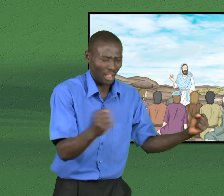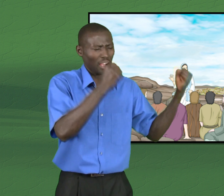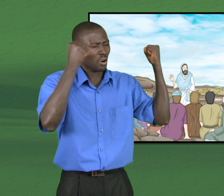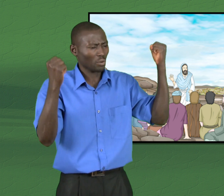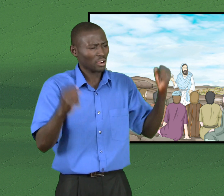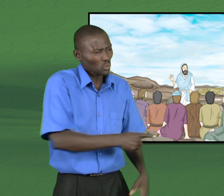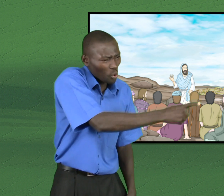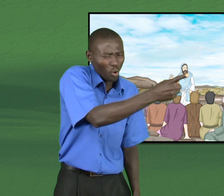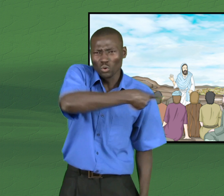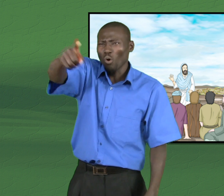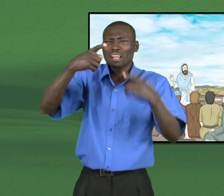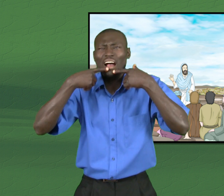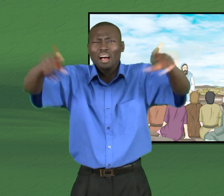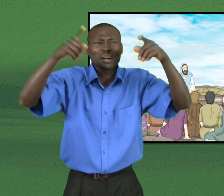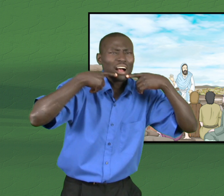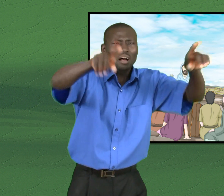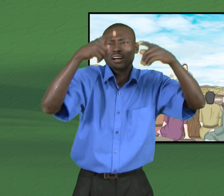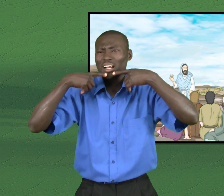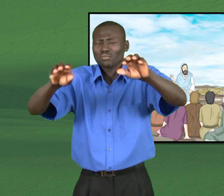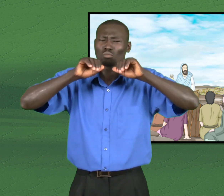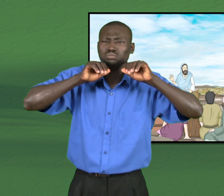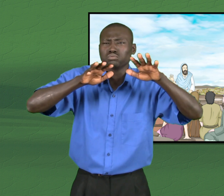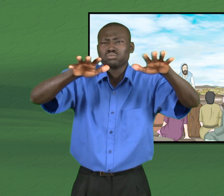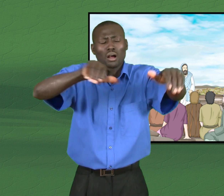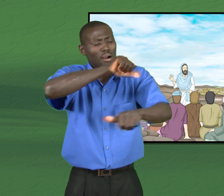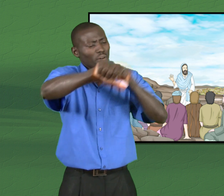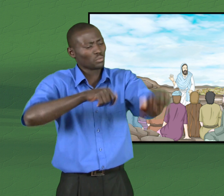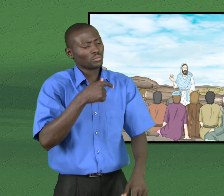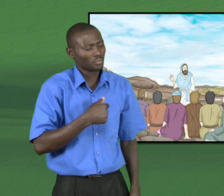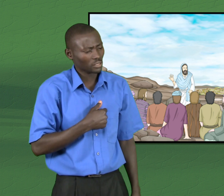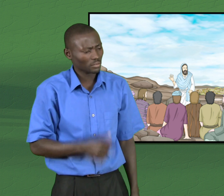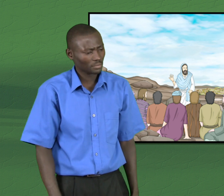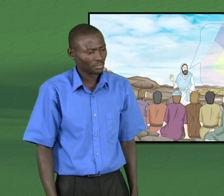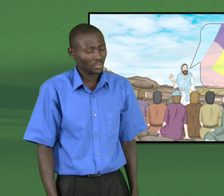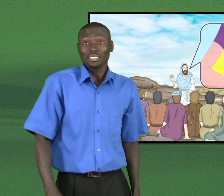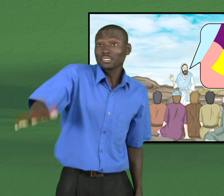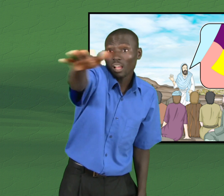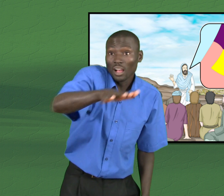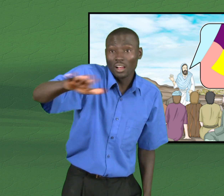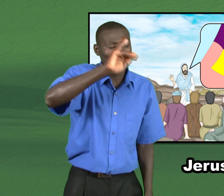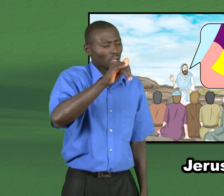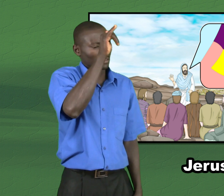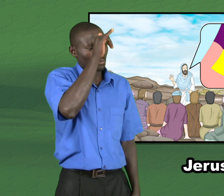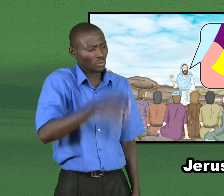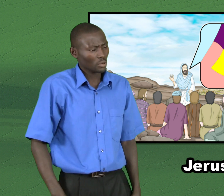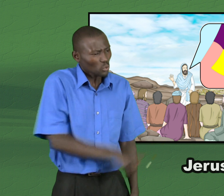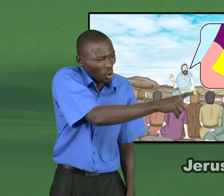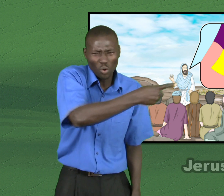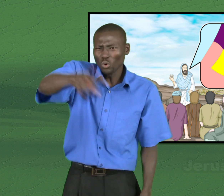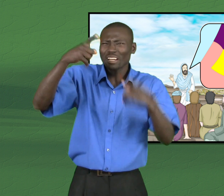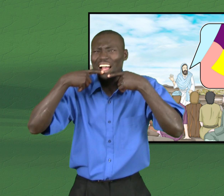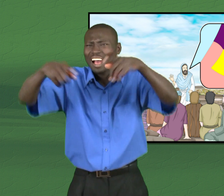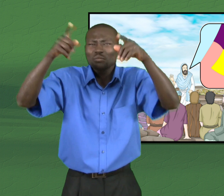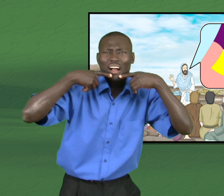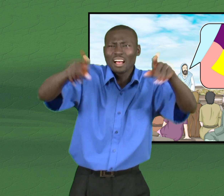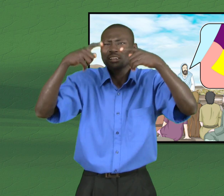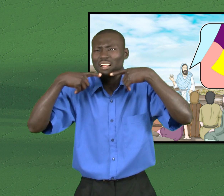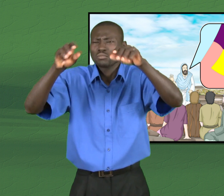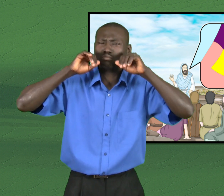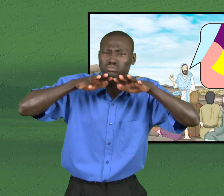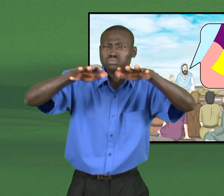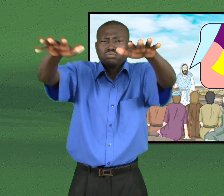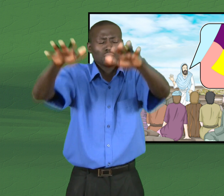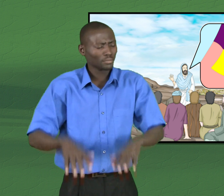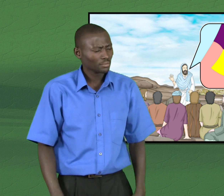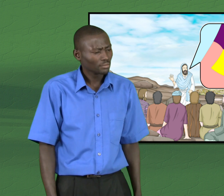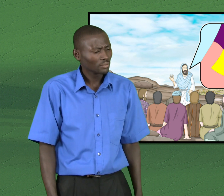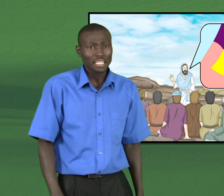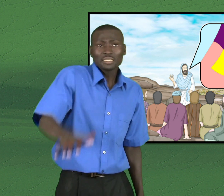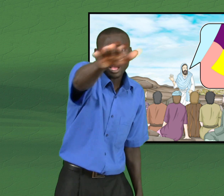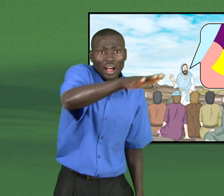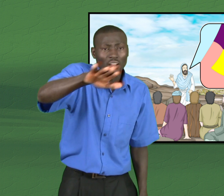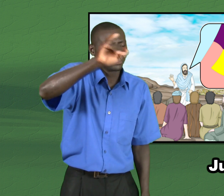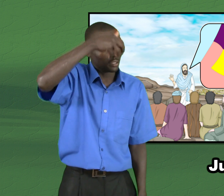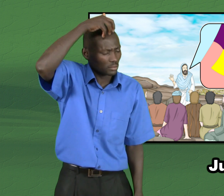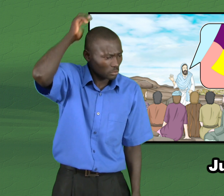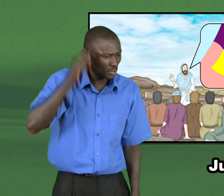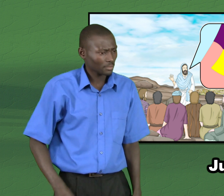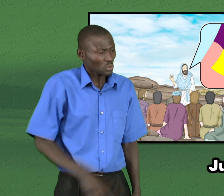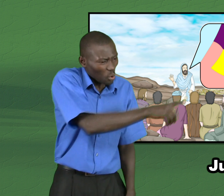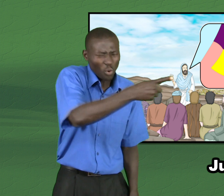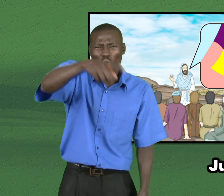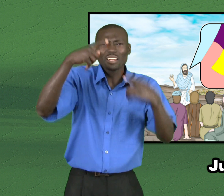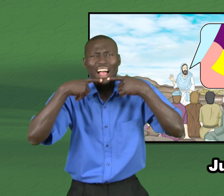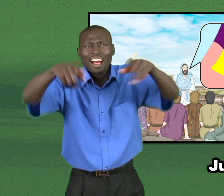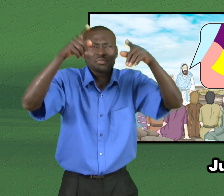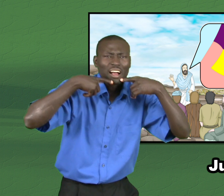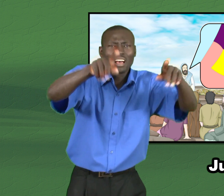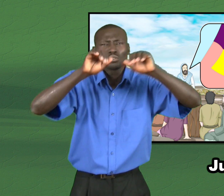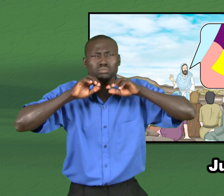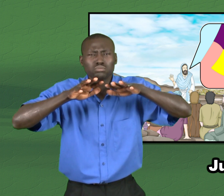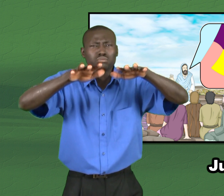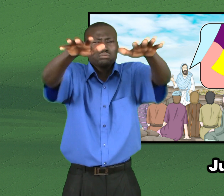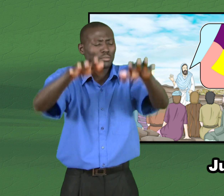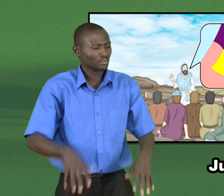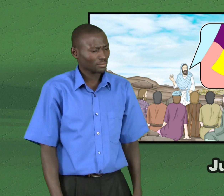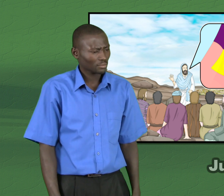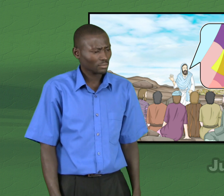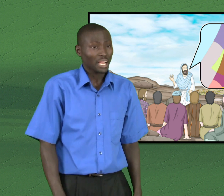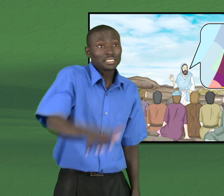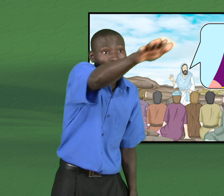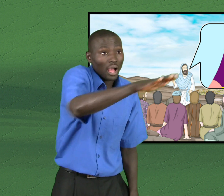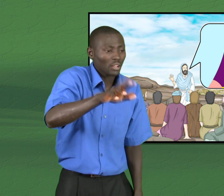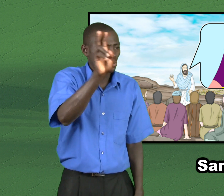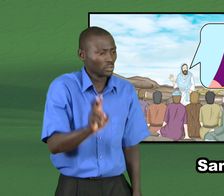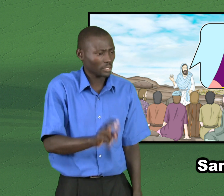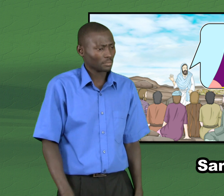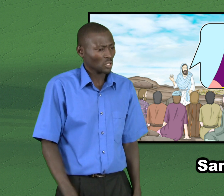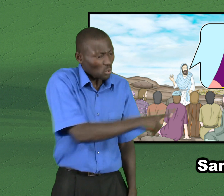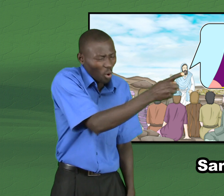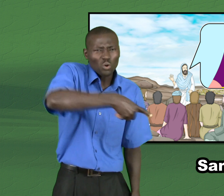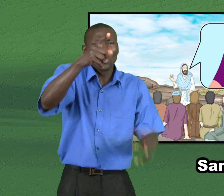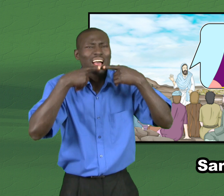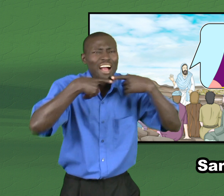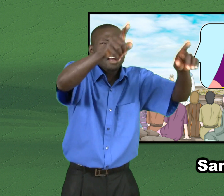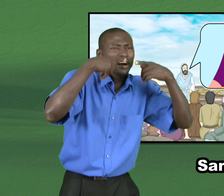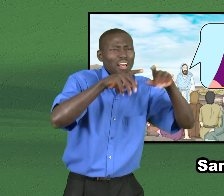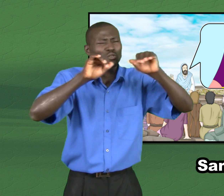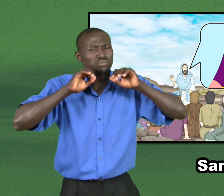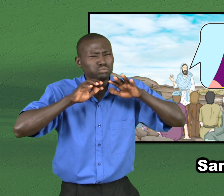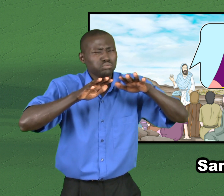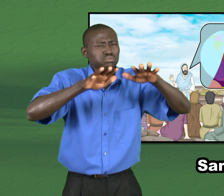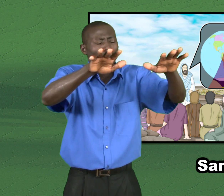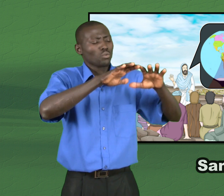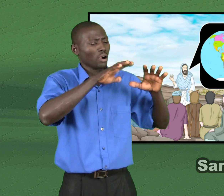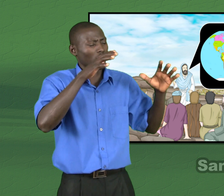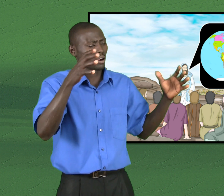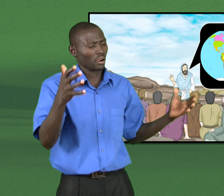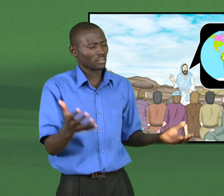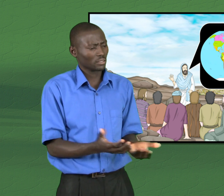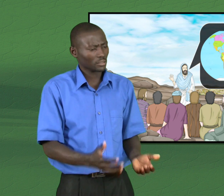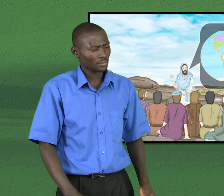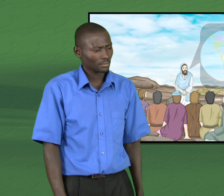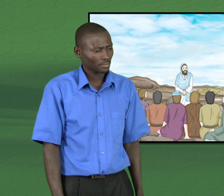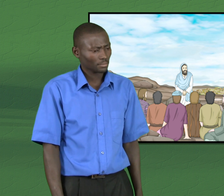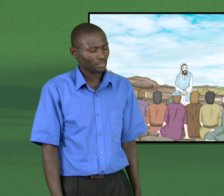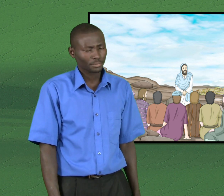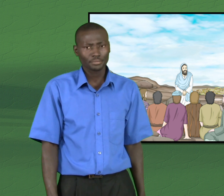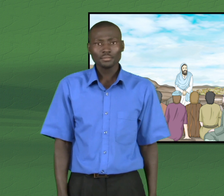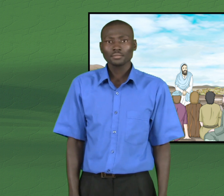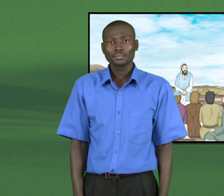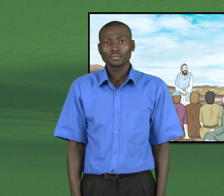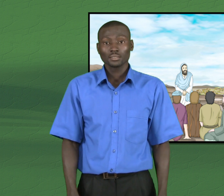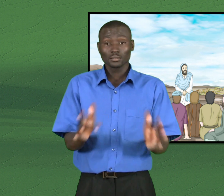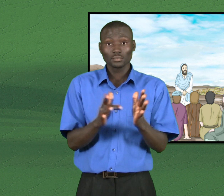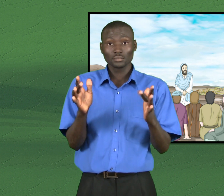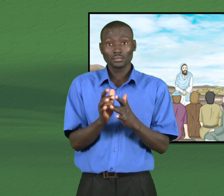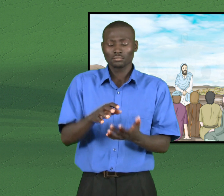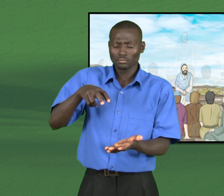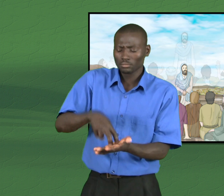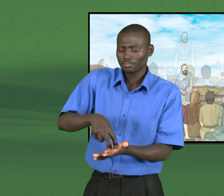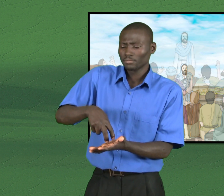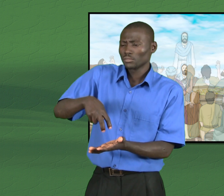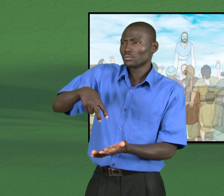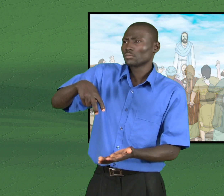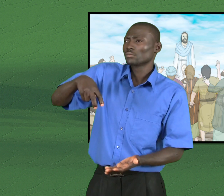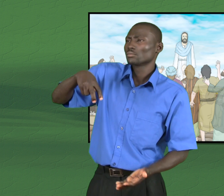But you will receive power when the Holy Spirit comes upon you, and you will be My witnesses in Jerusalem, and in all Judea and Samaria, and to the ends of the earth.”